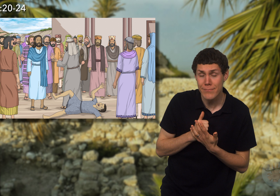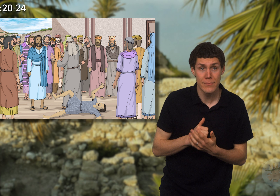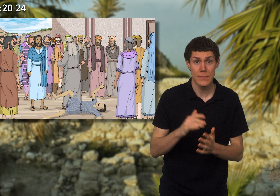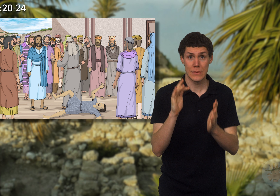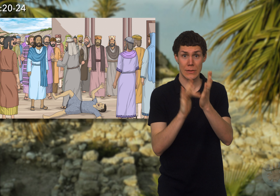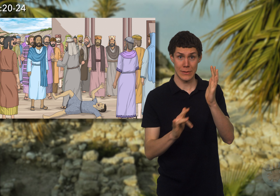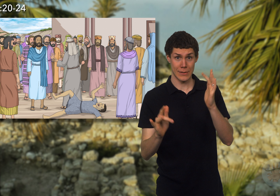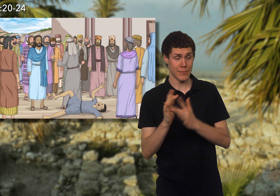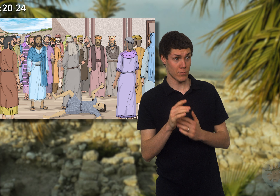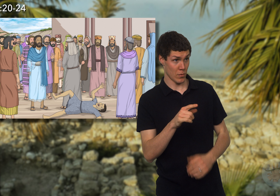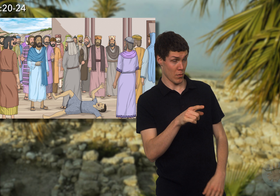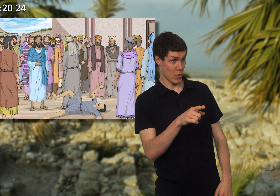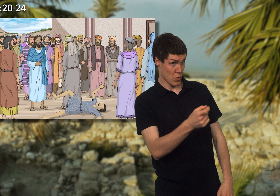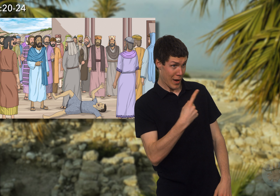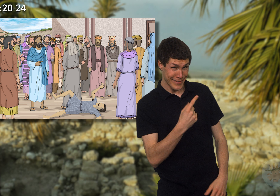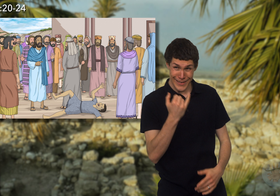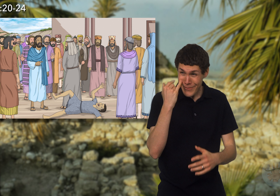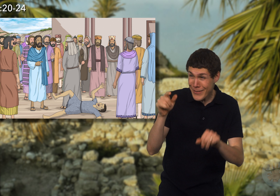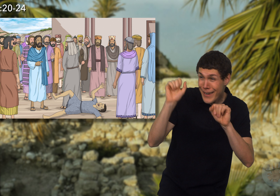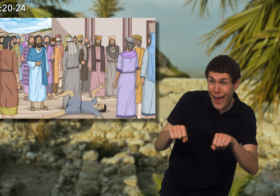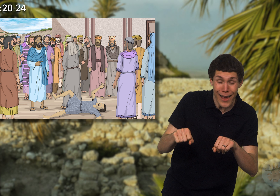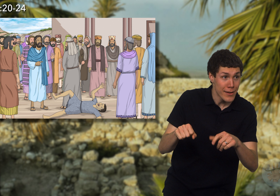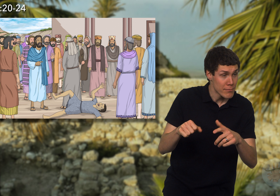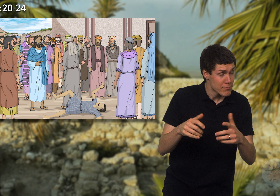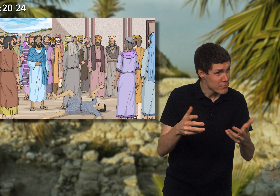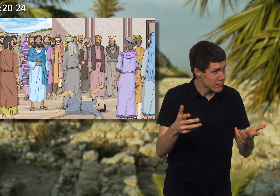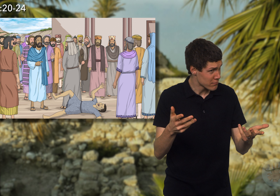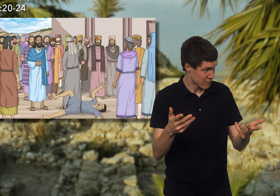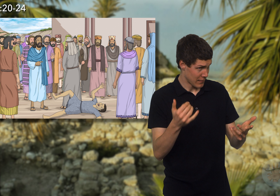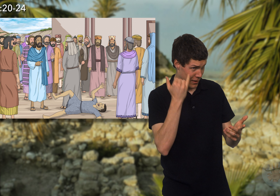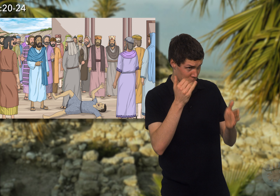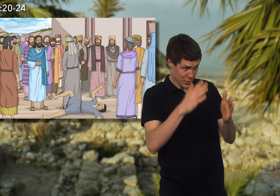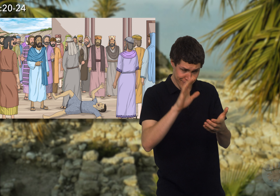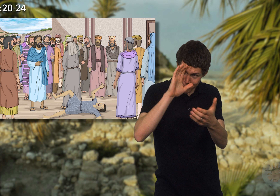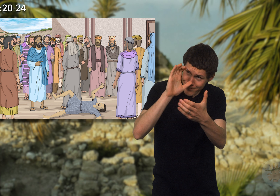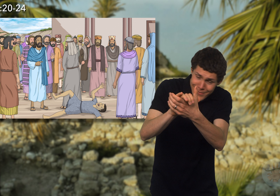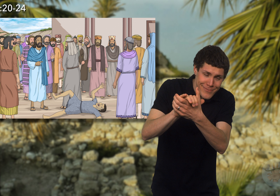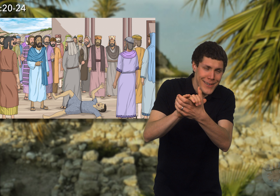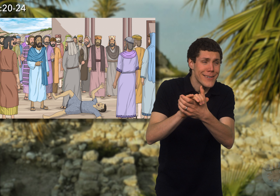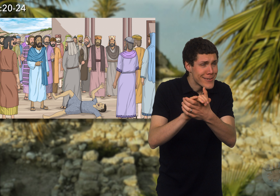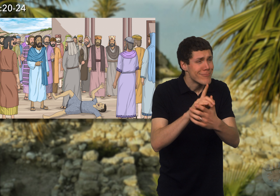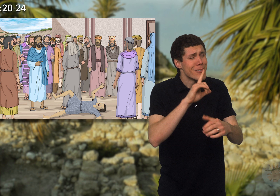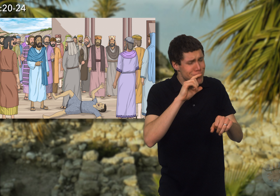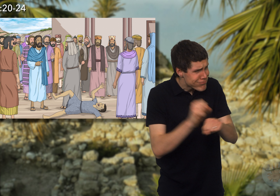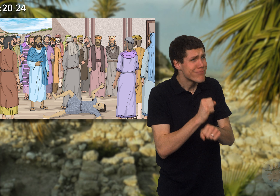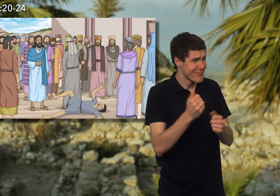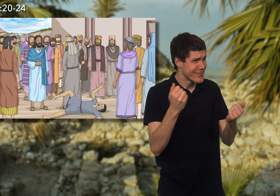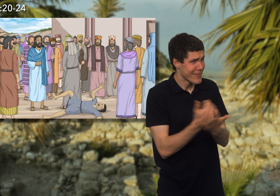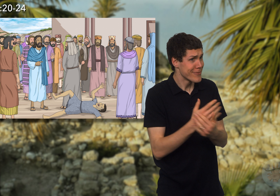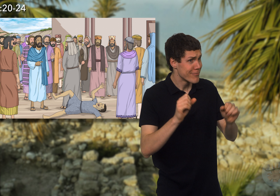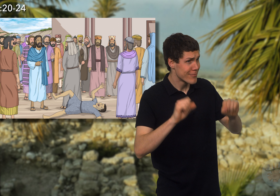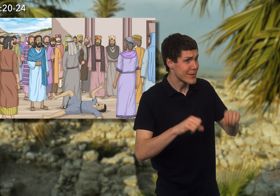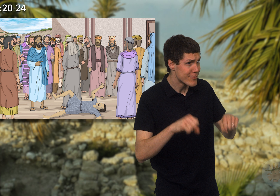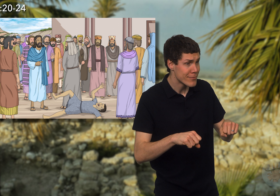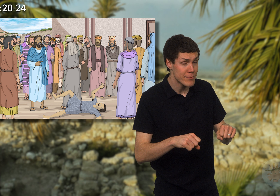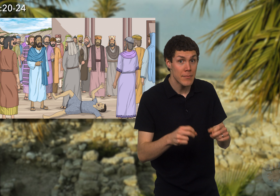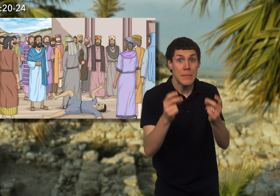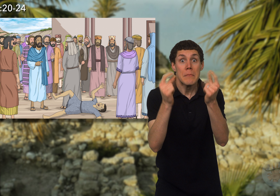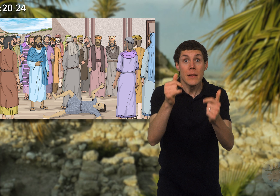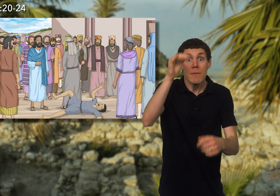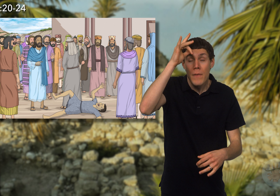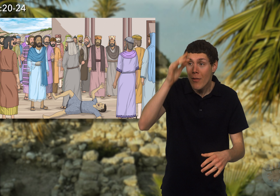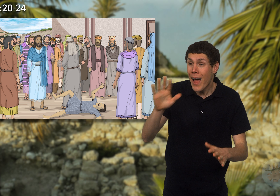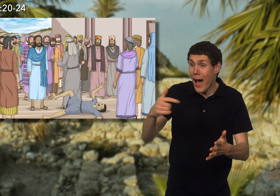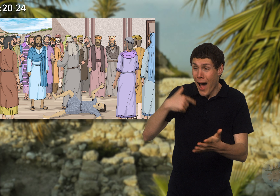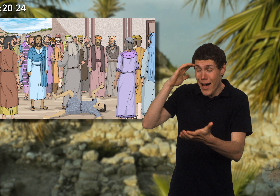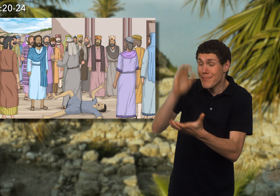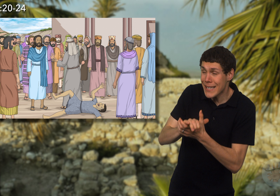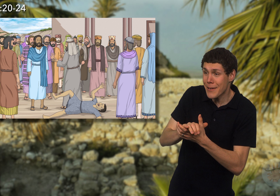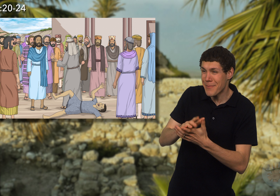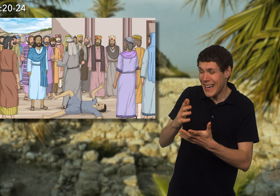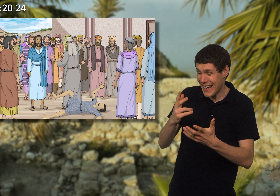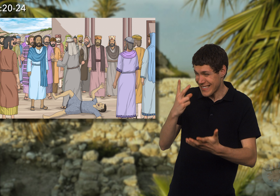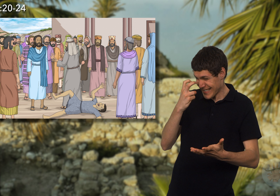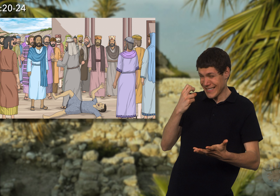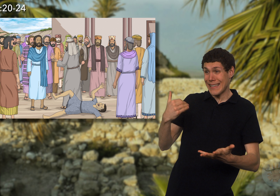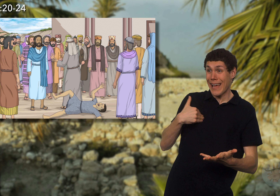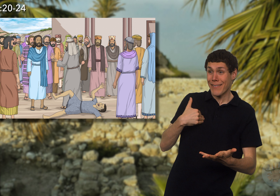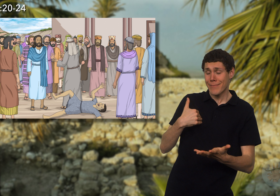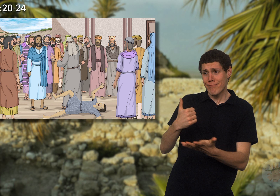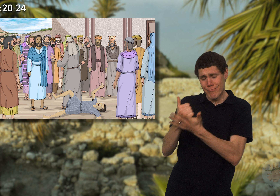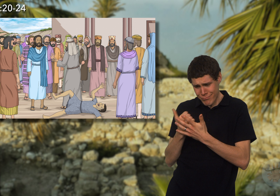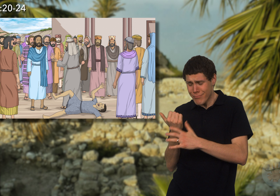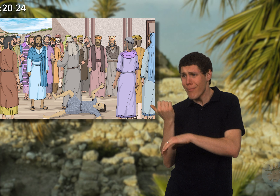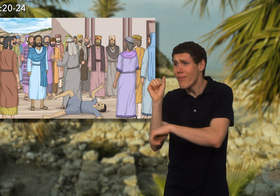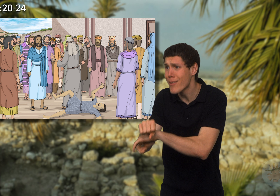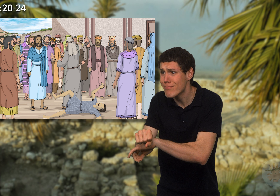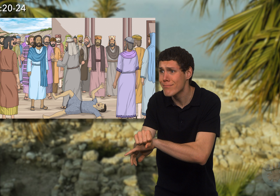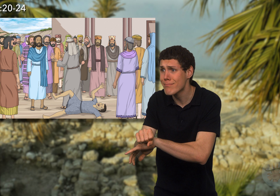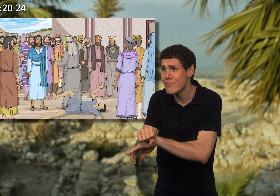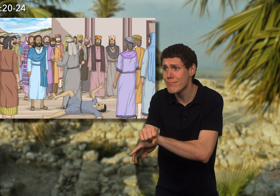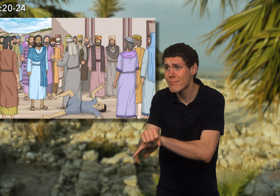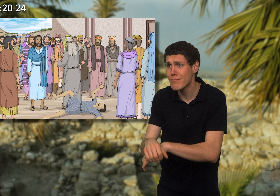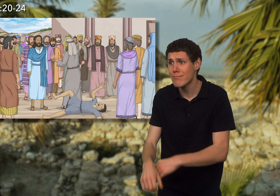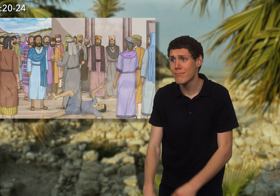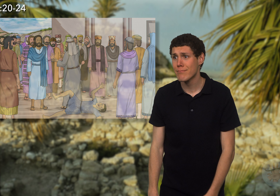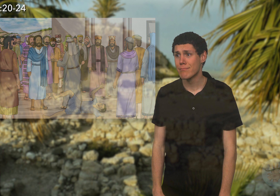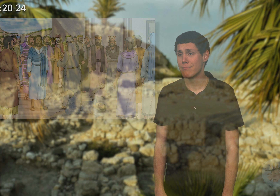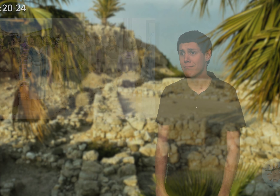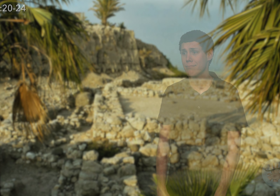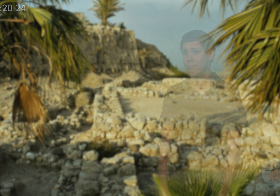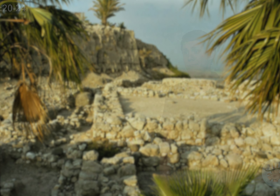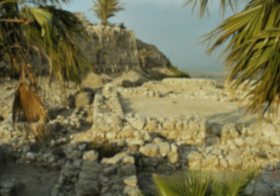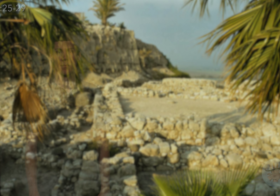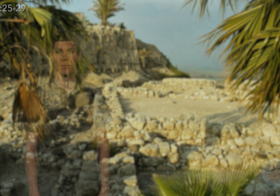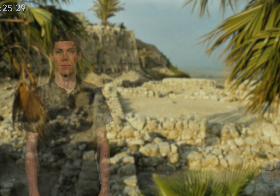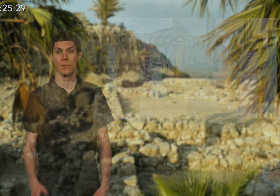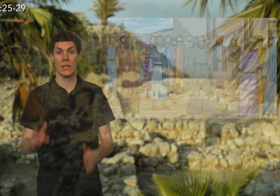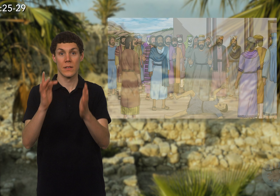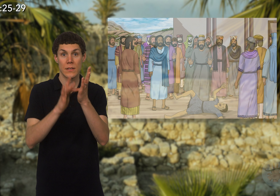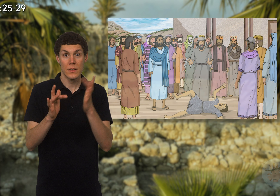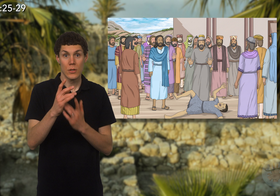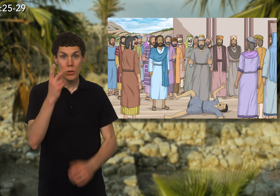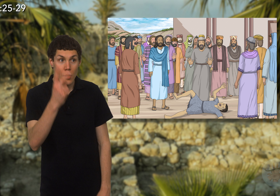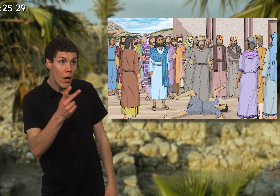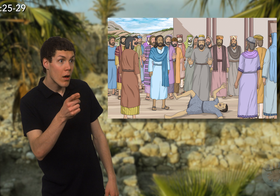echoed Jesus. “All things are possible to him who believes!” Immediately the boy’s father cried out, “I do believe; help my unbelief!”